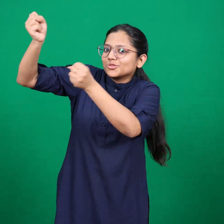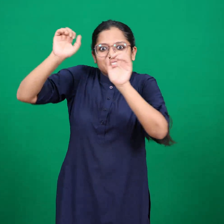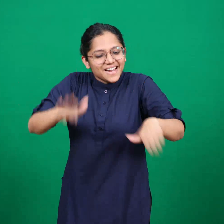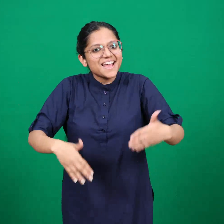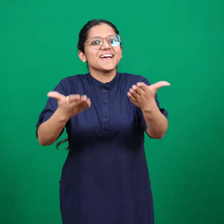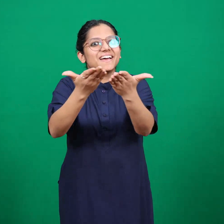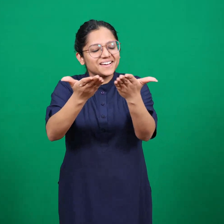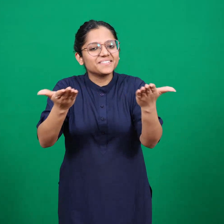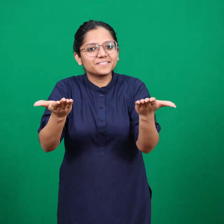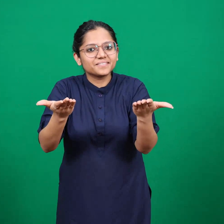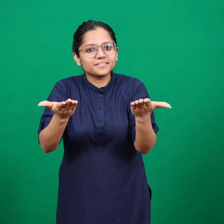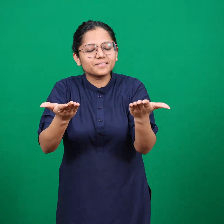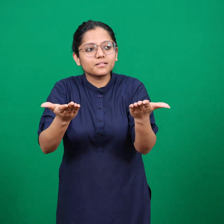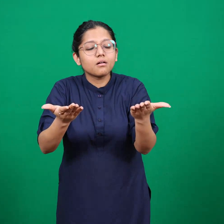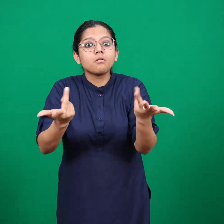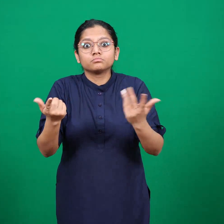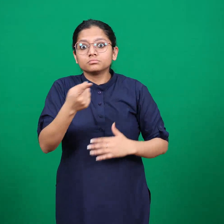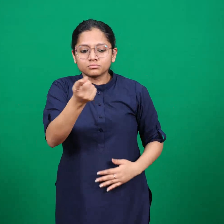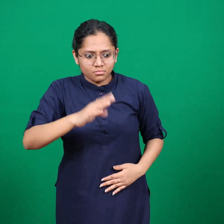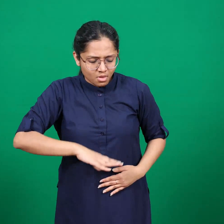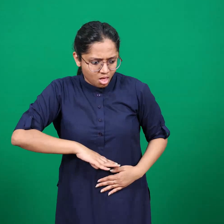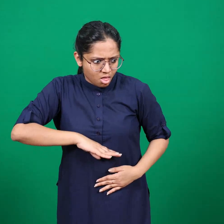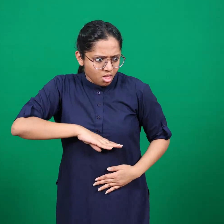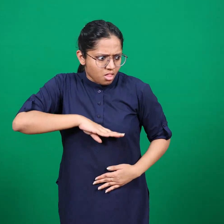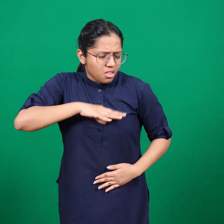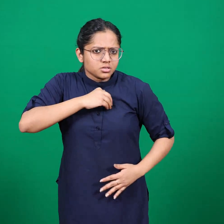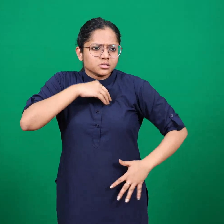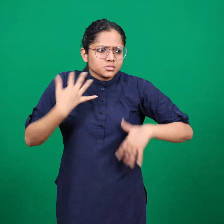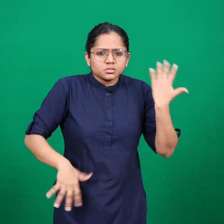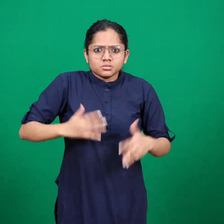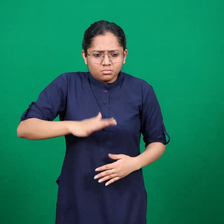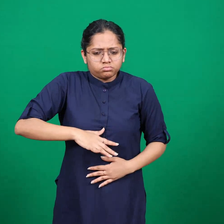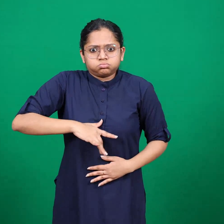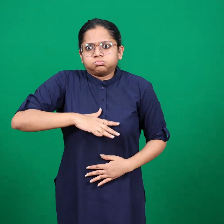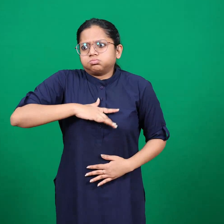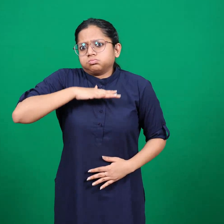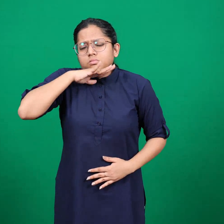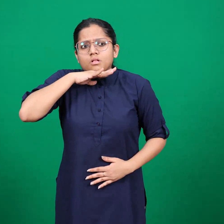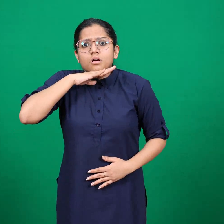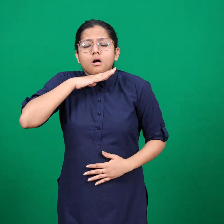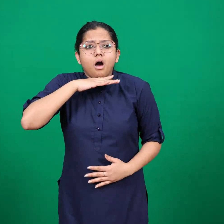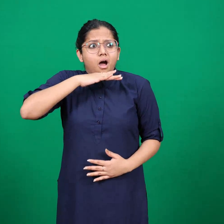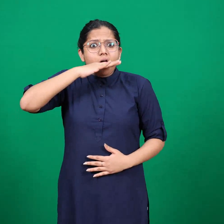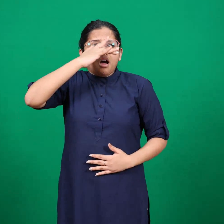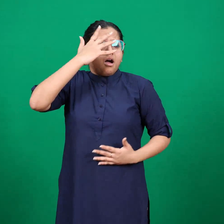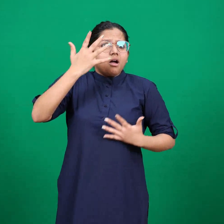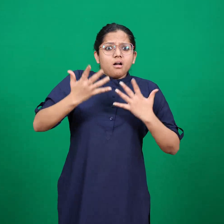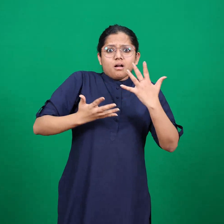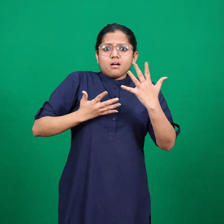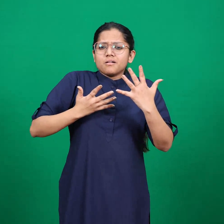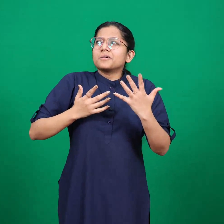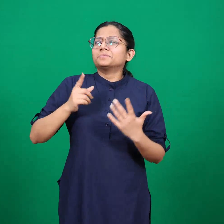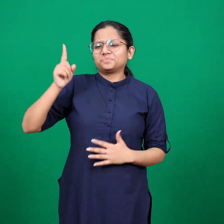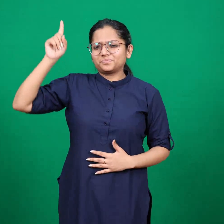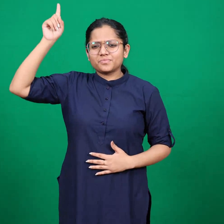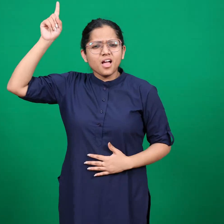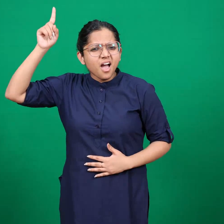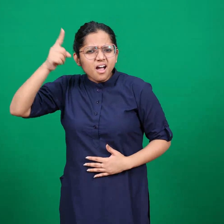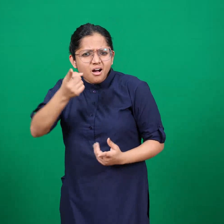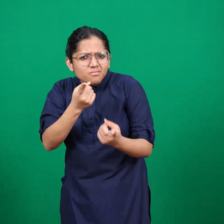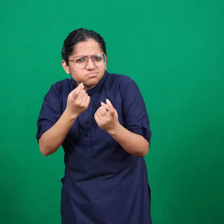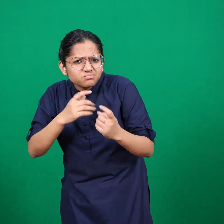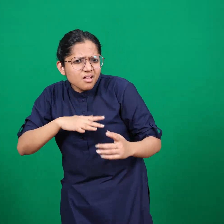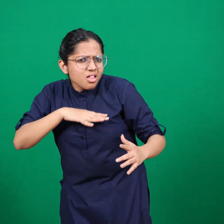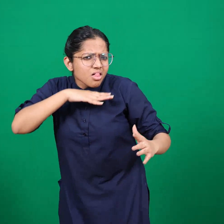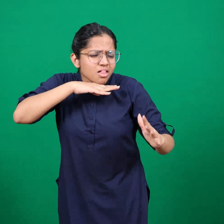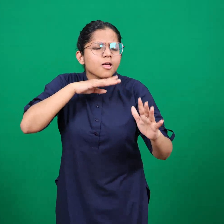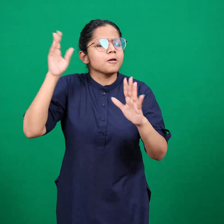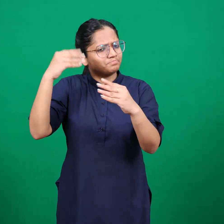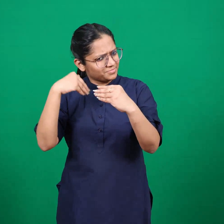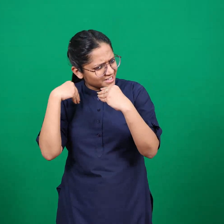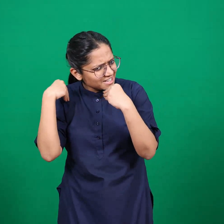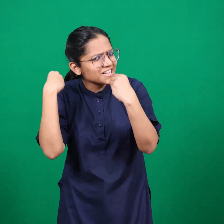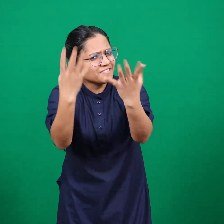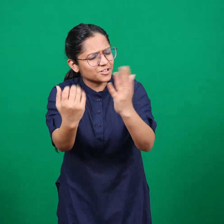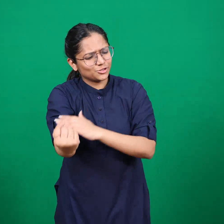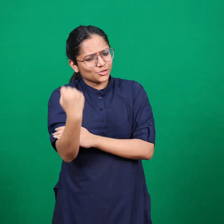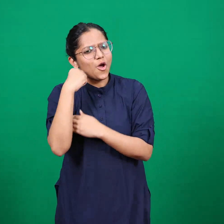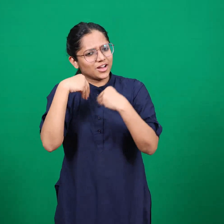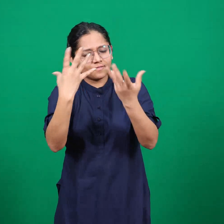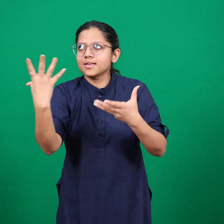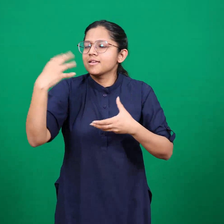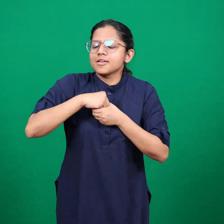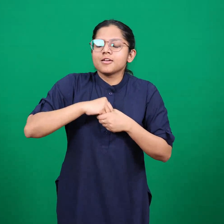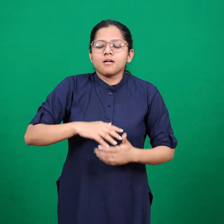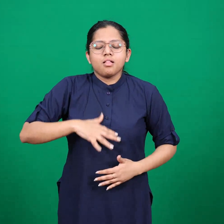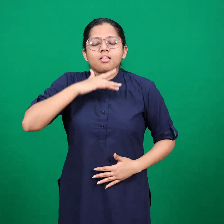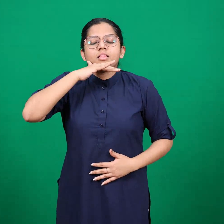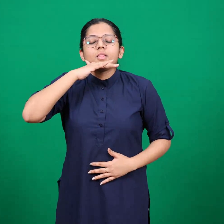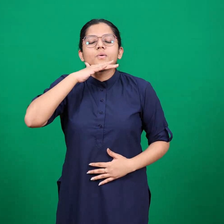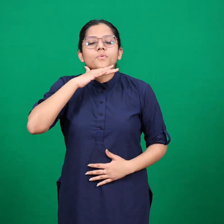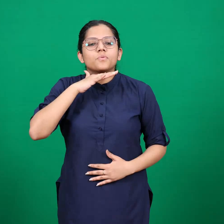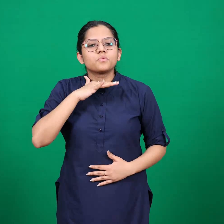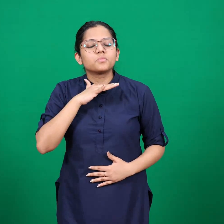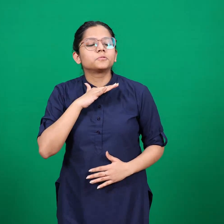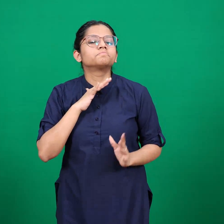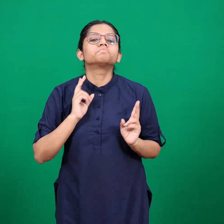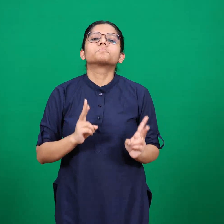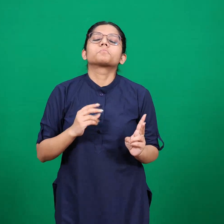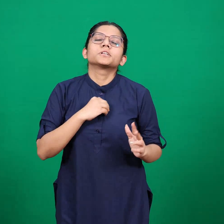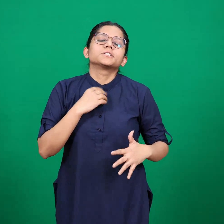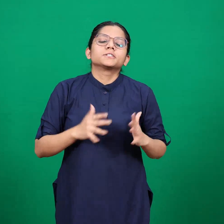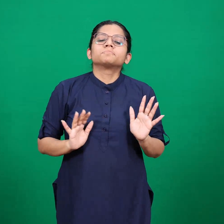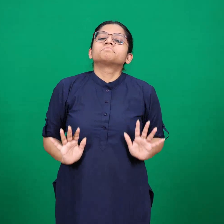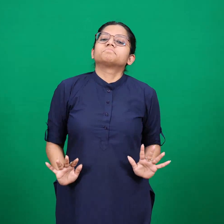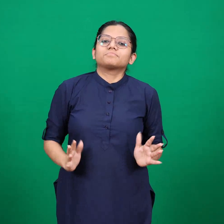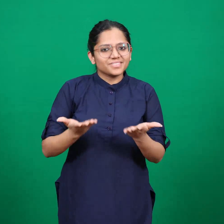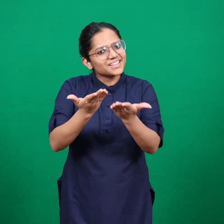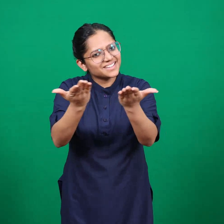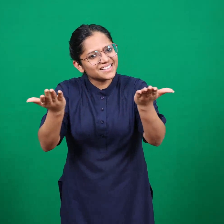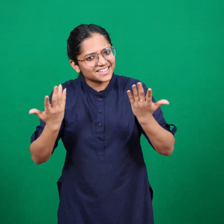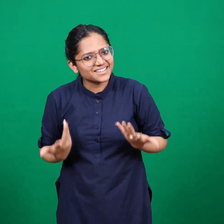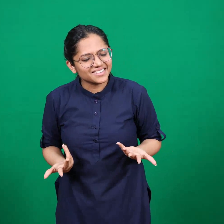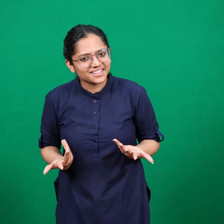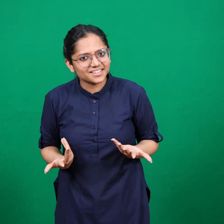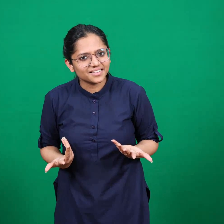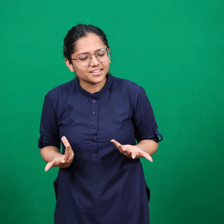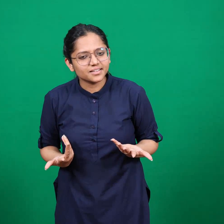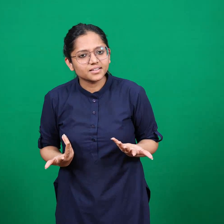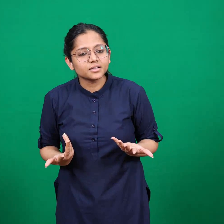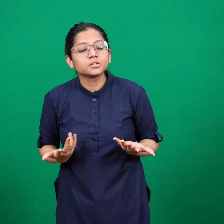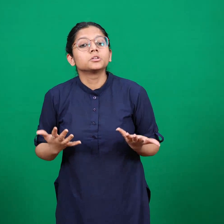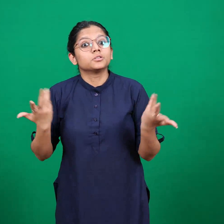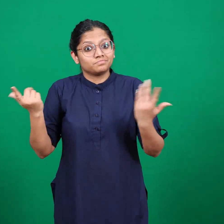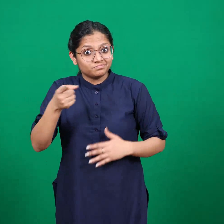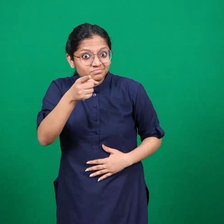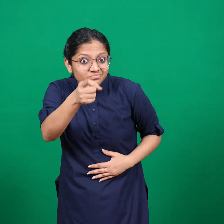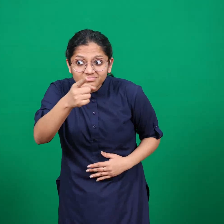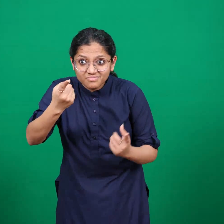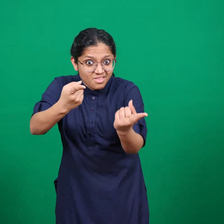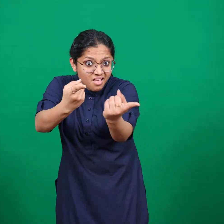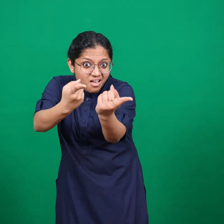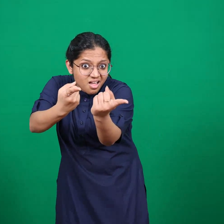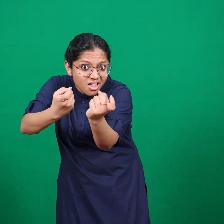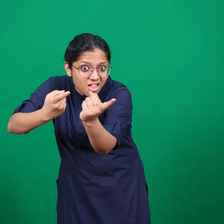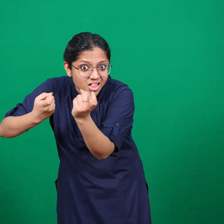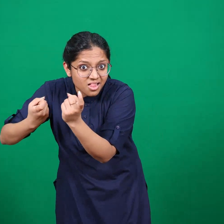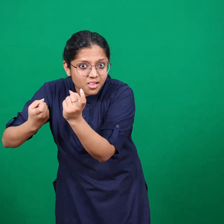He will not let you be tempted beyond what you can bear.